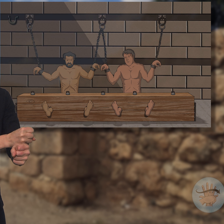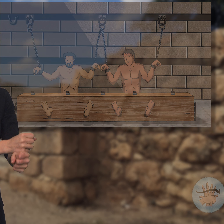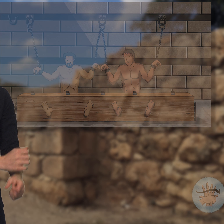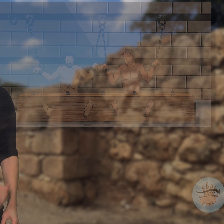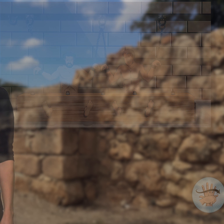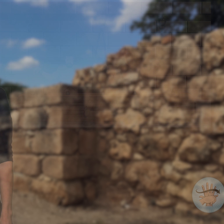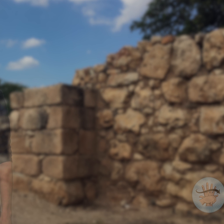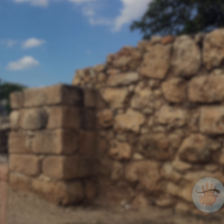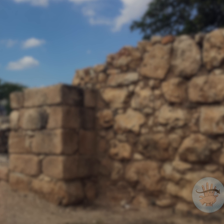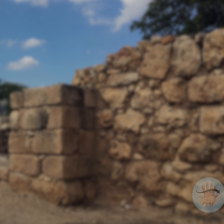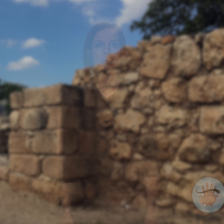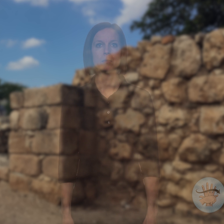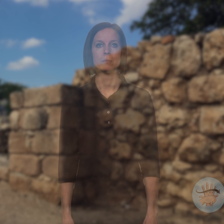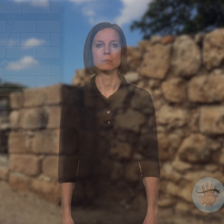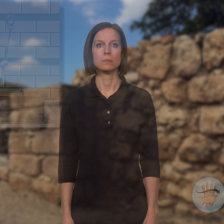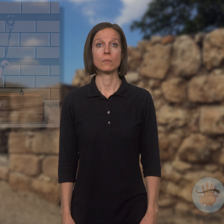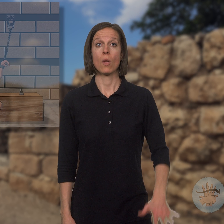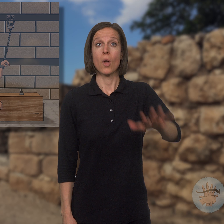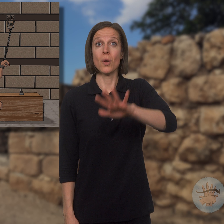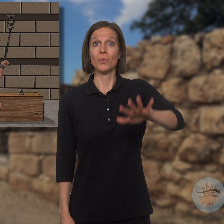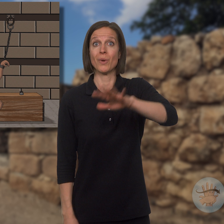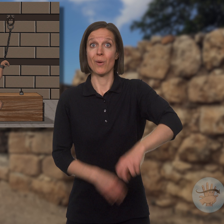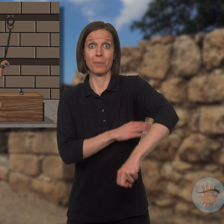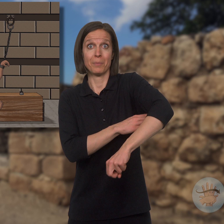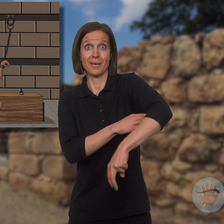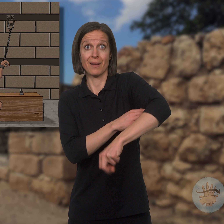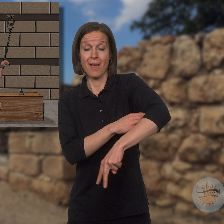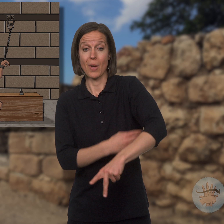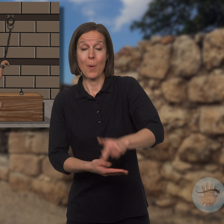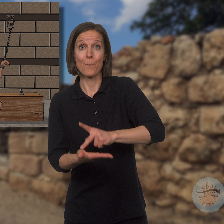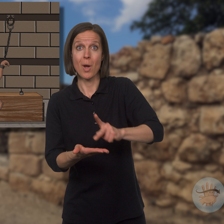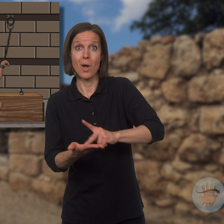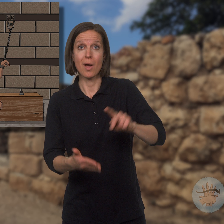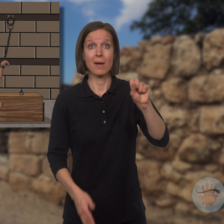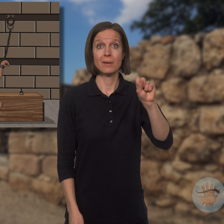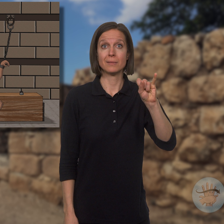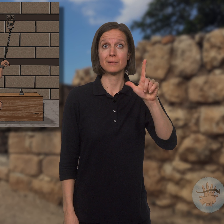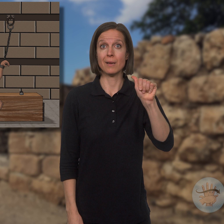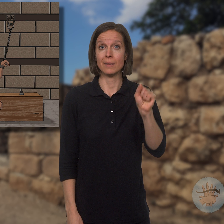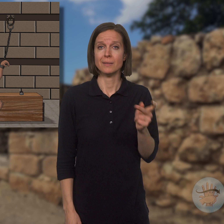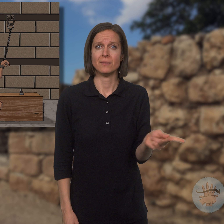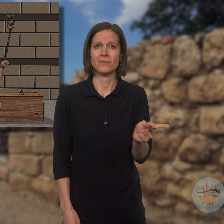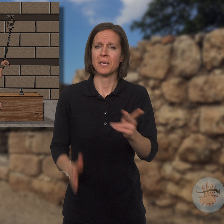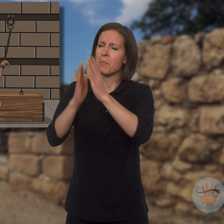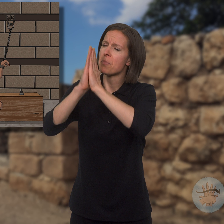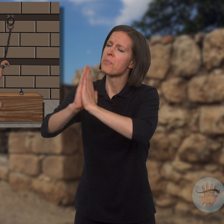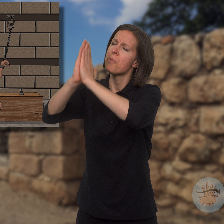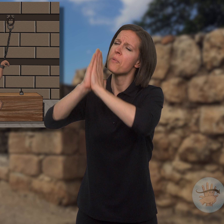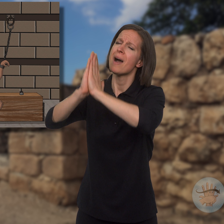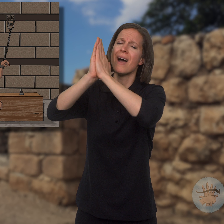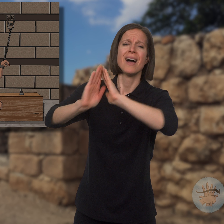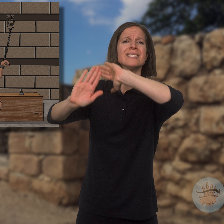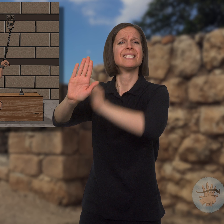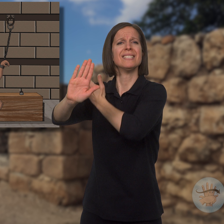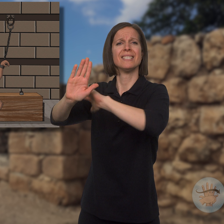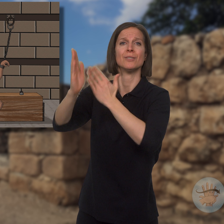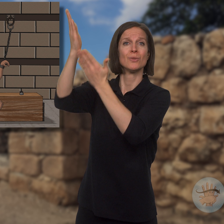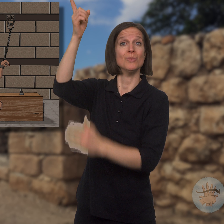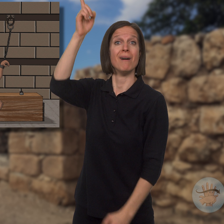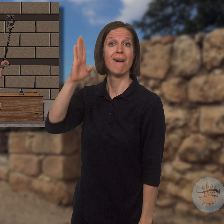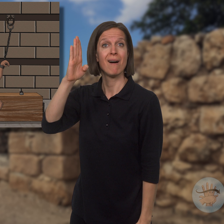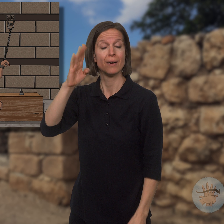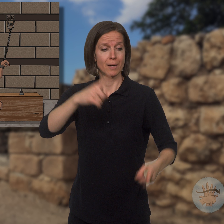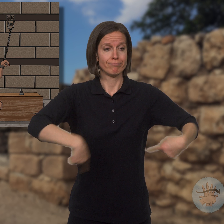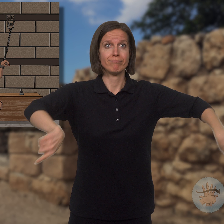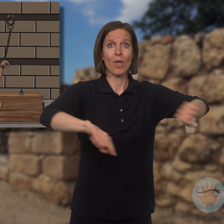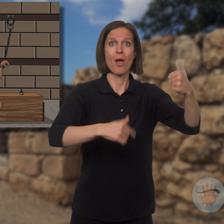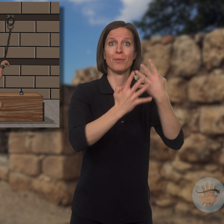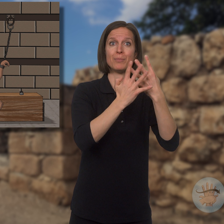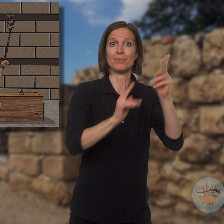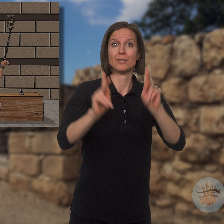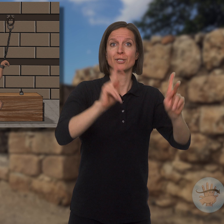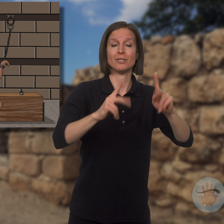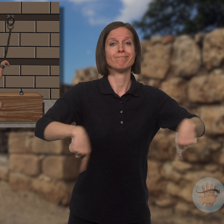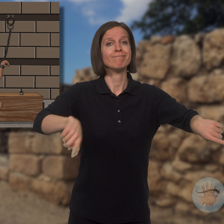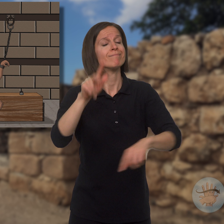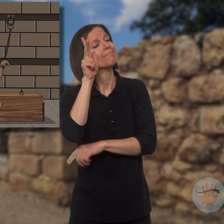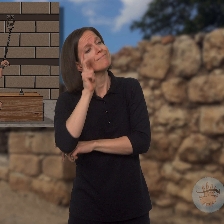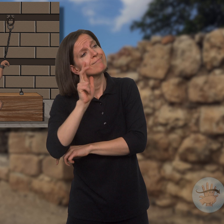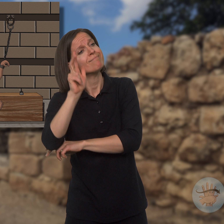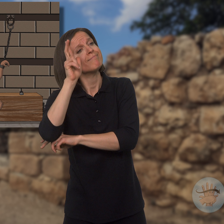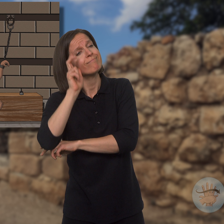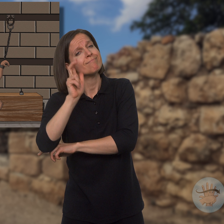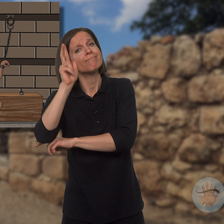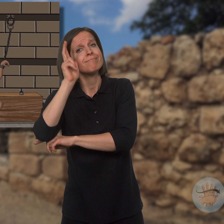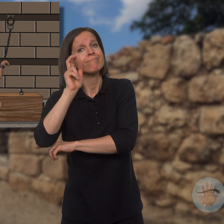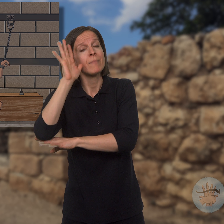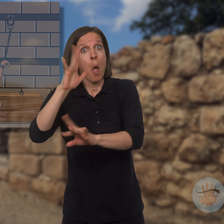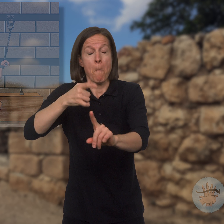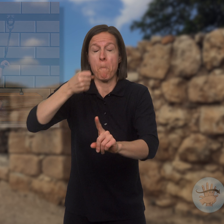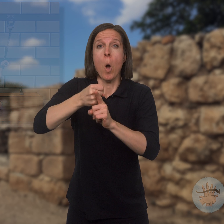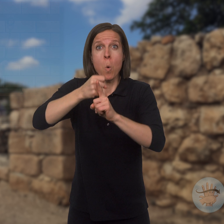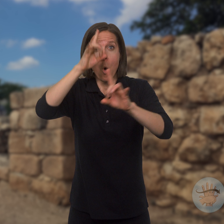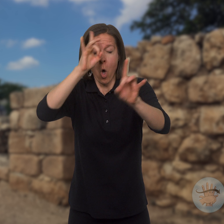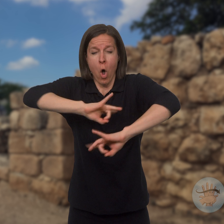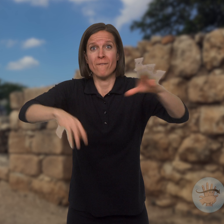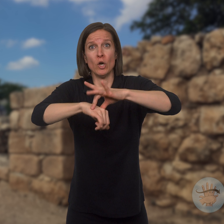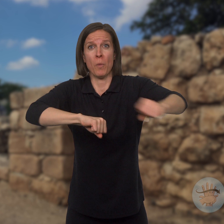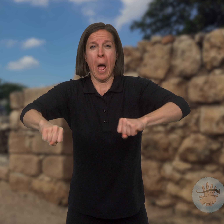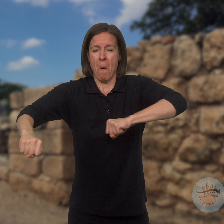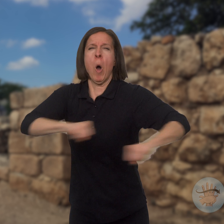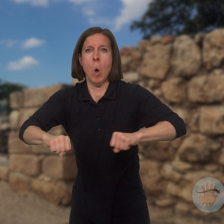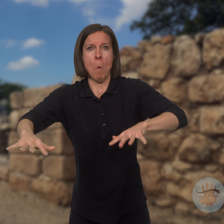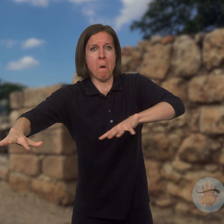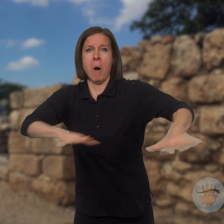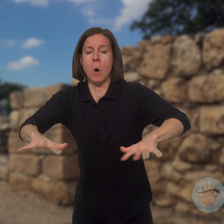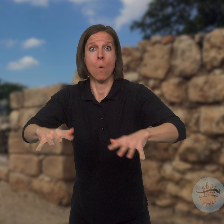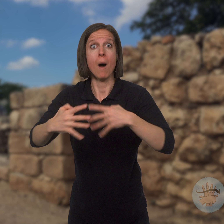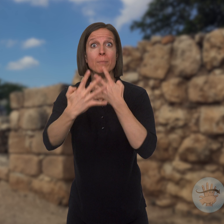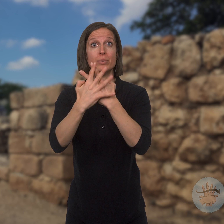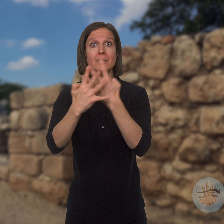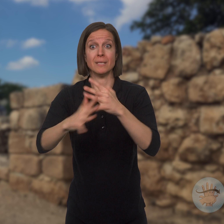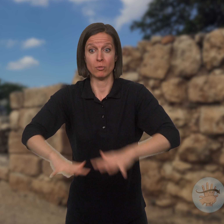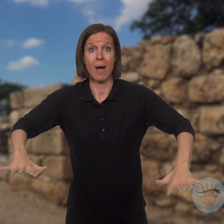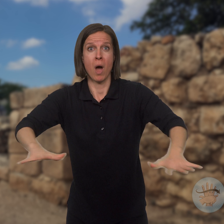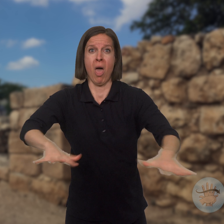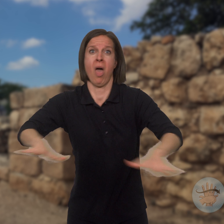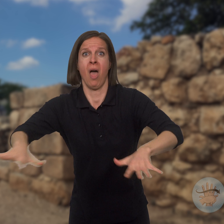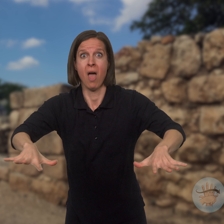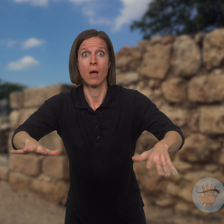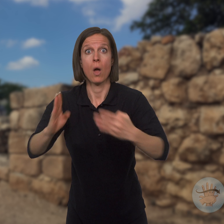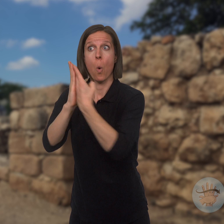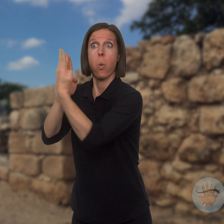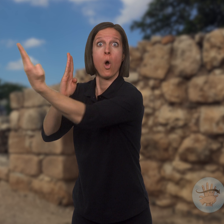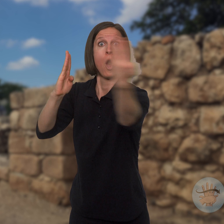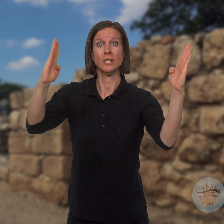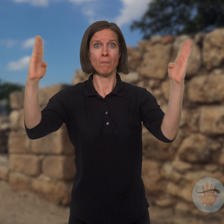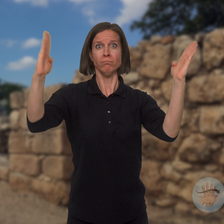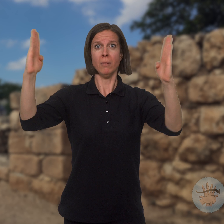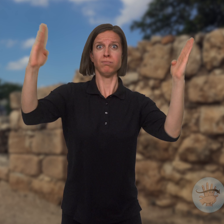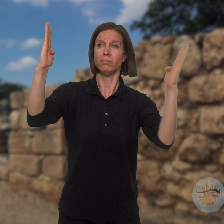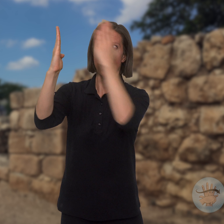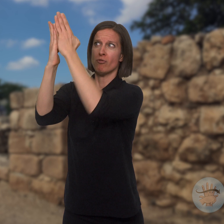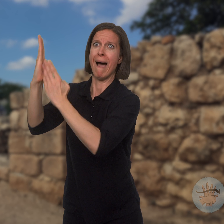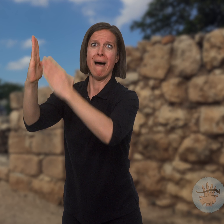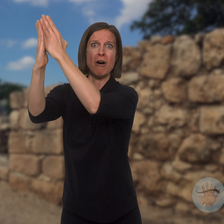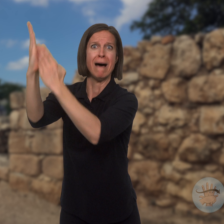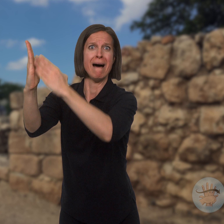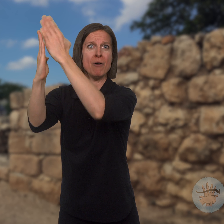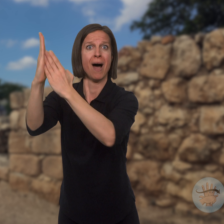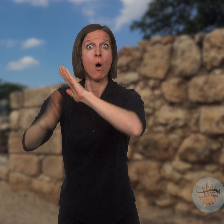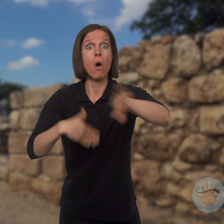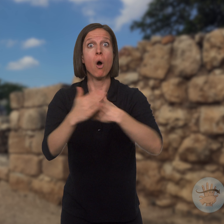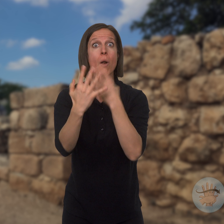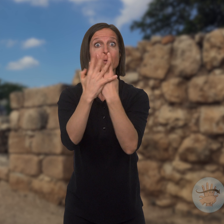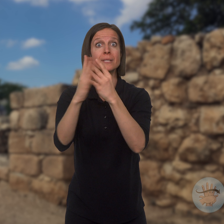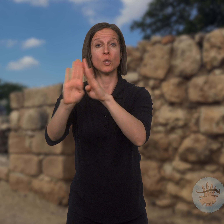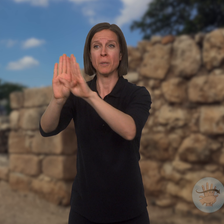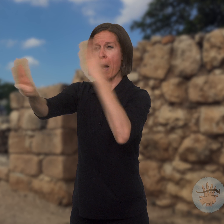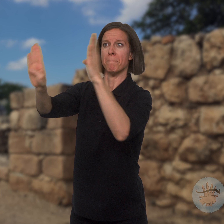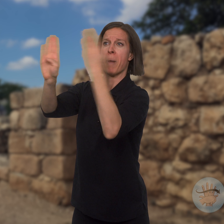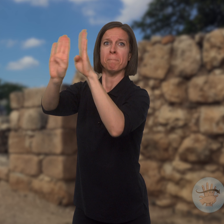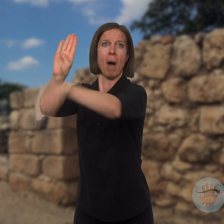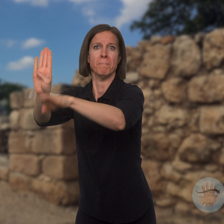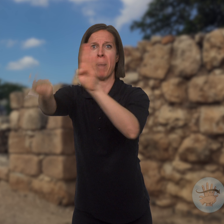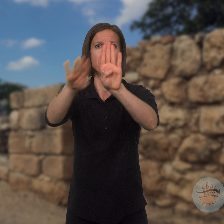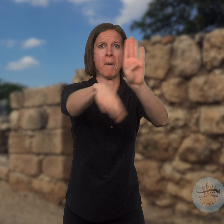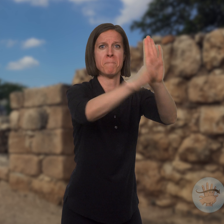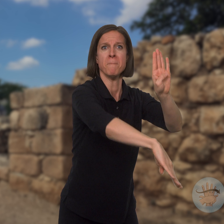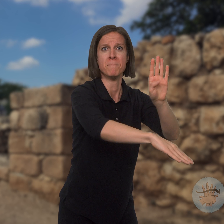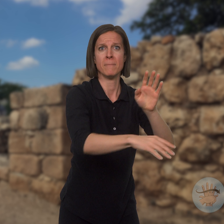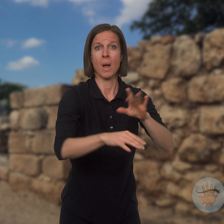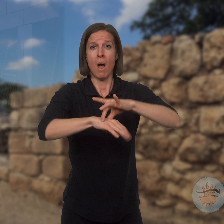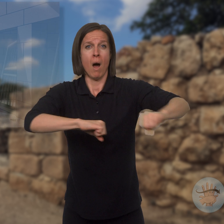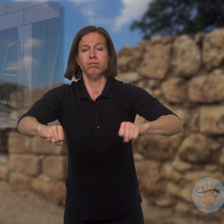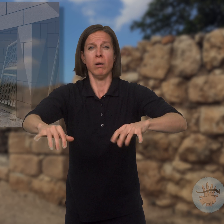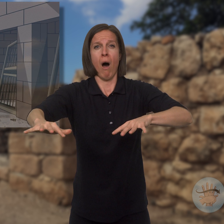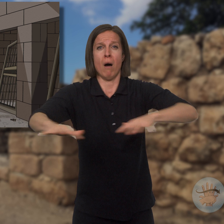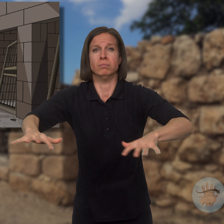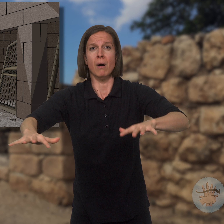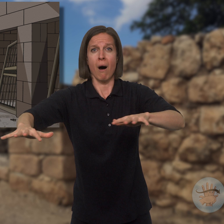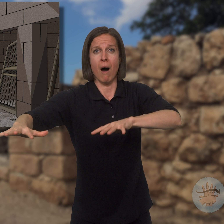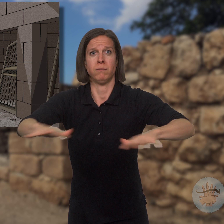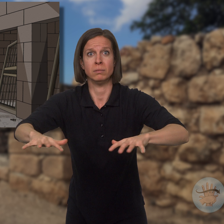About midnight Paul and Silas were praying and singing hymns to God, and the other prisoners were listening to them. Suddenly a strong earthquake shook the foundations of the prison.